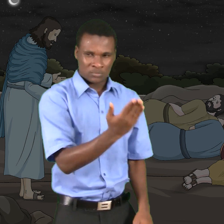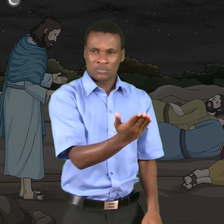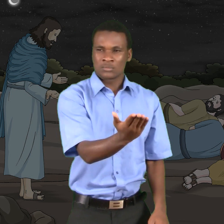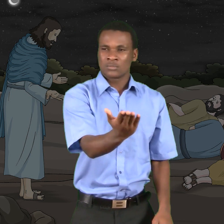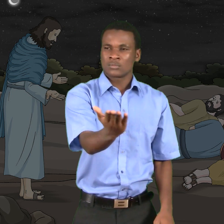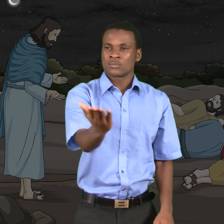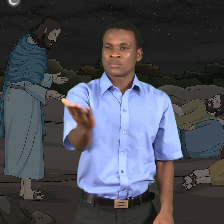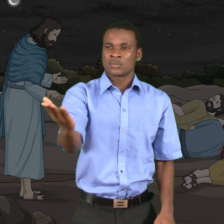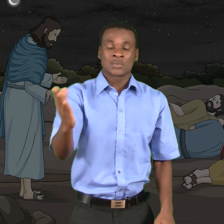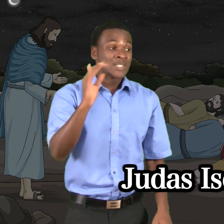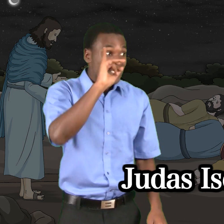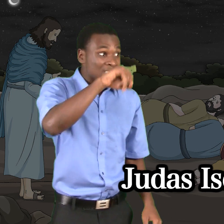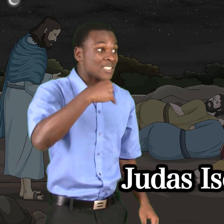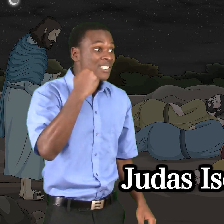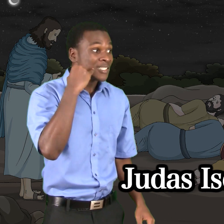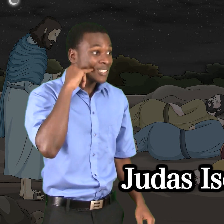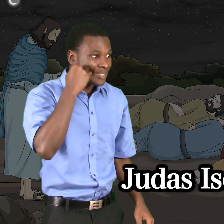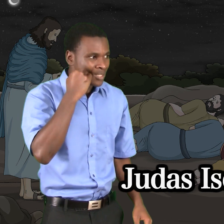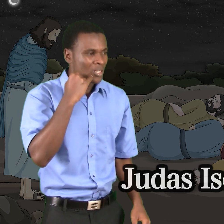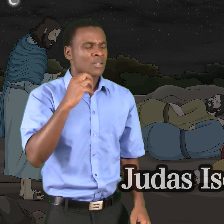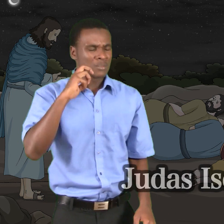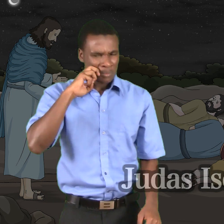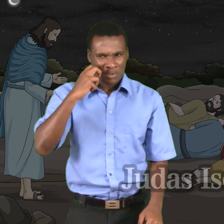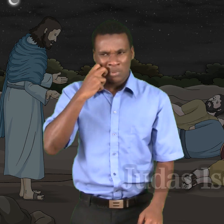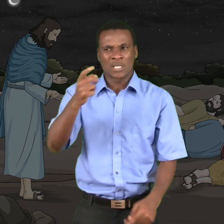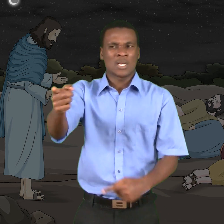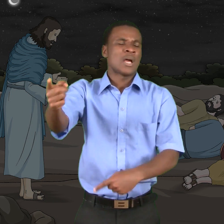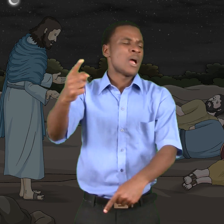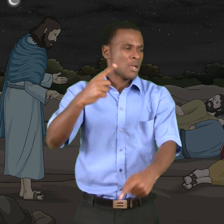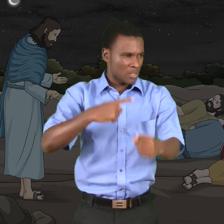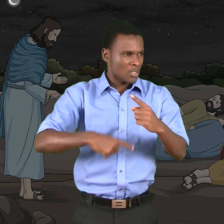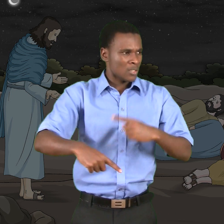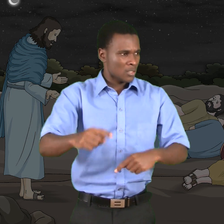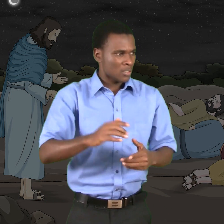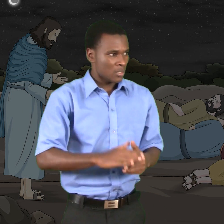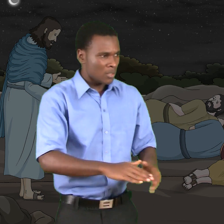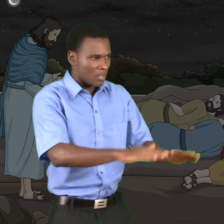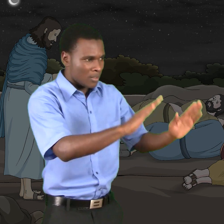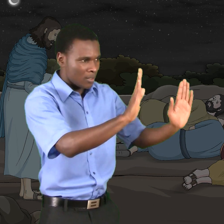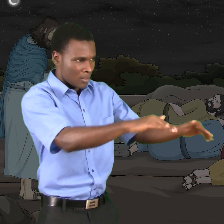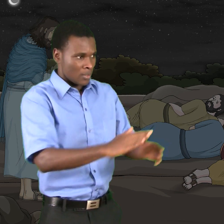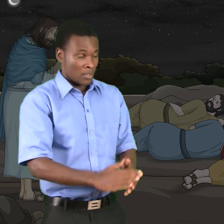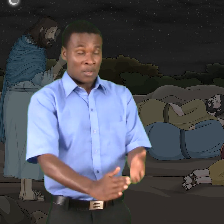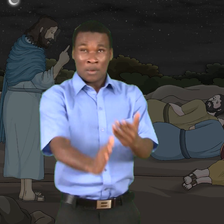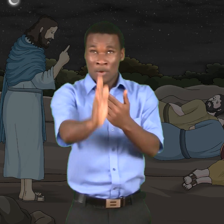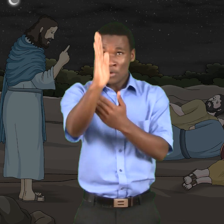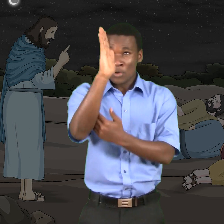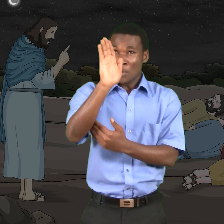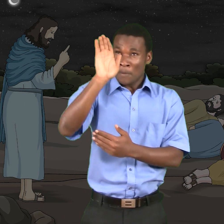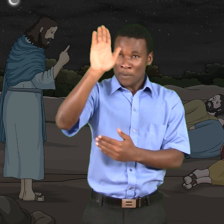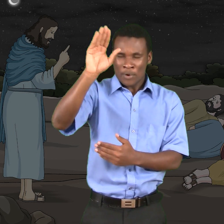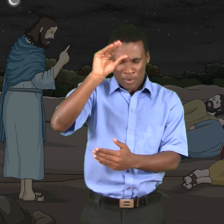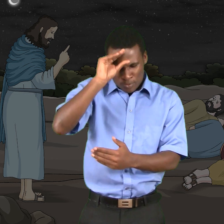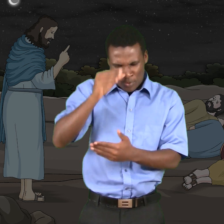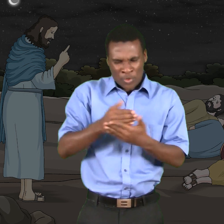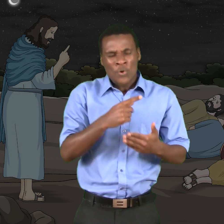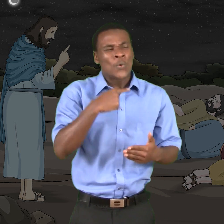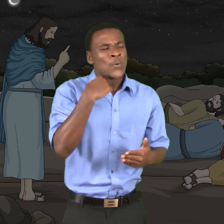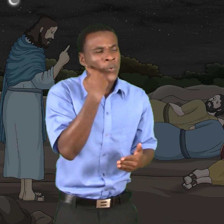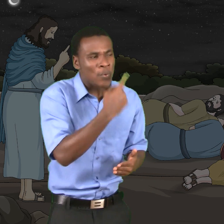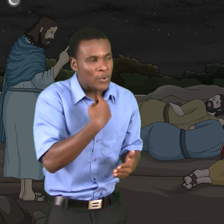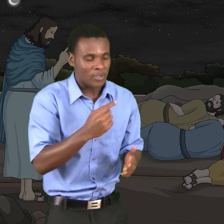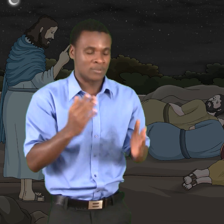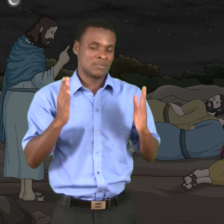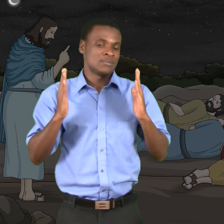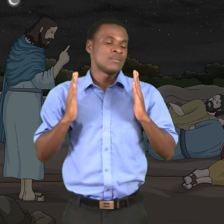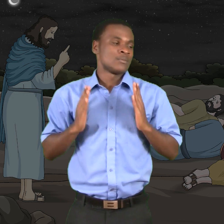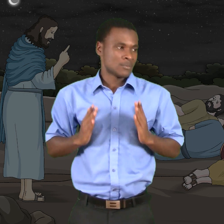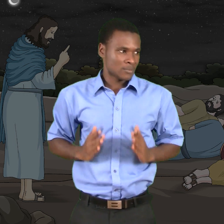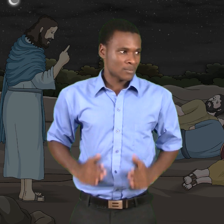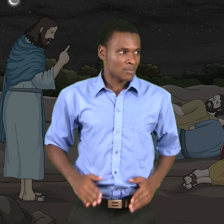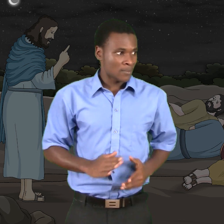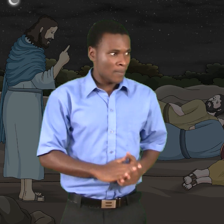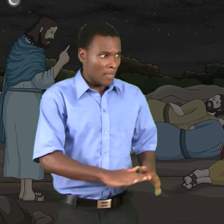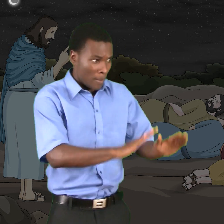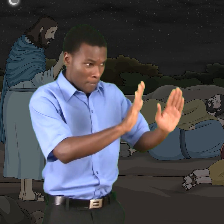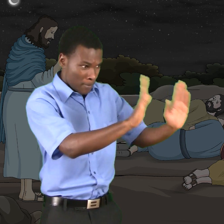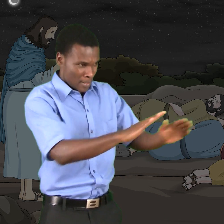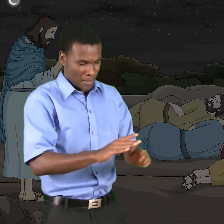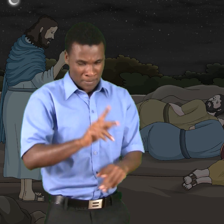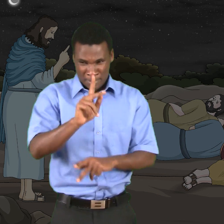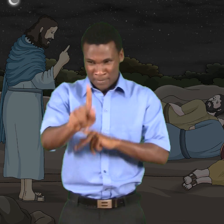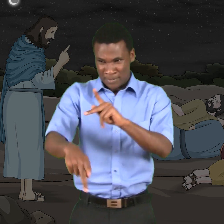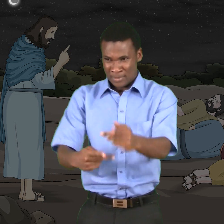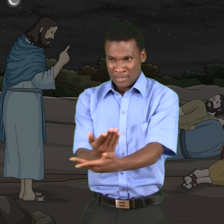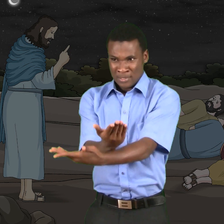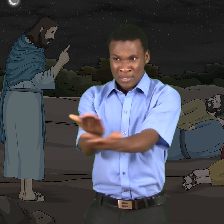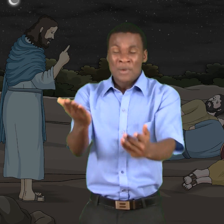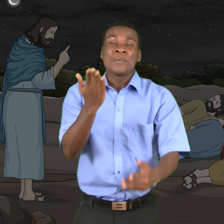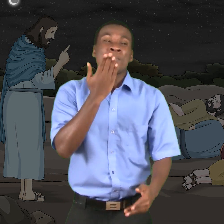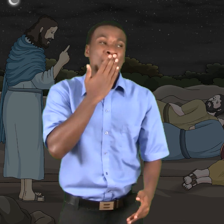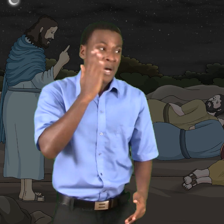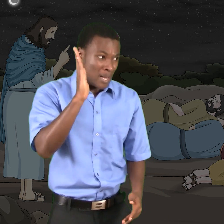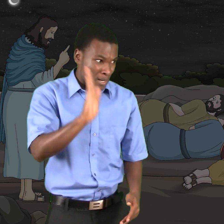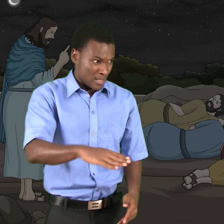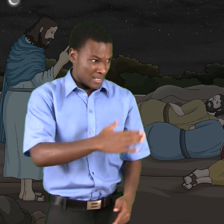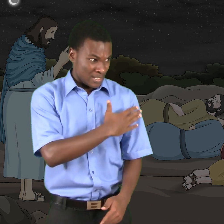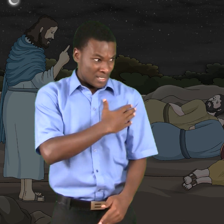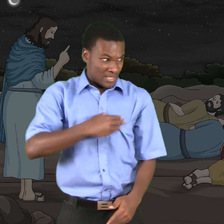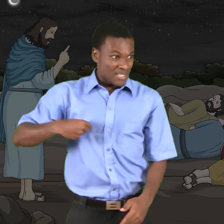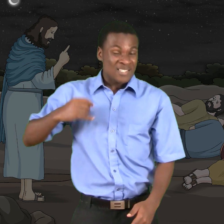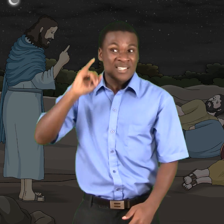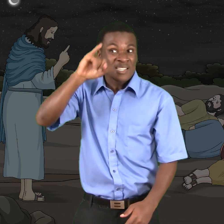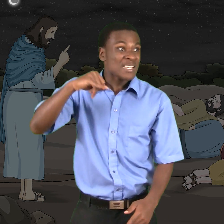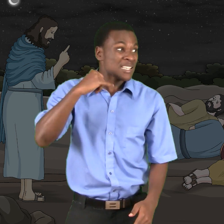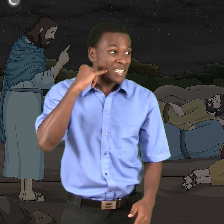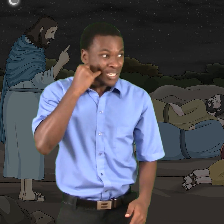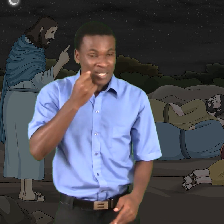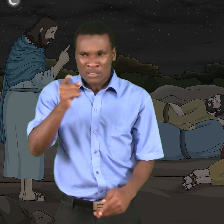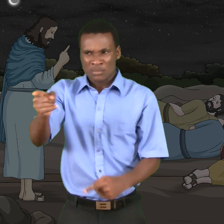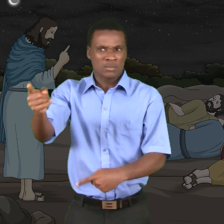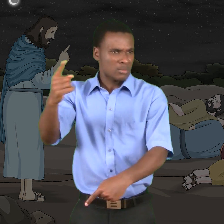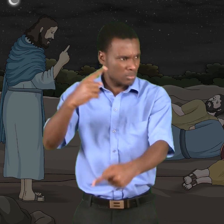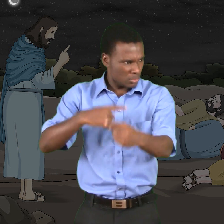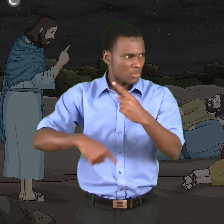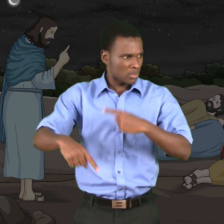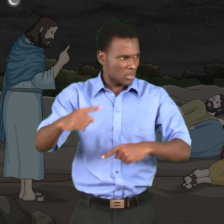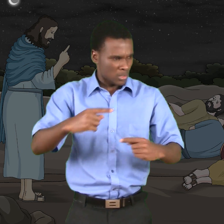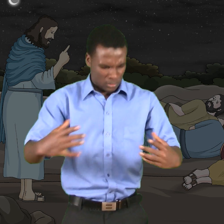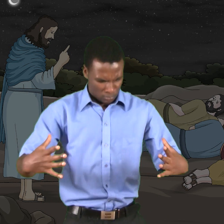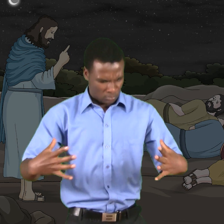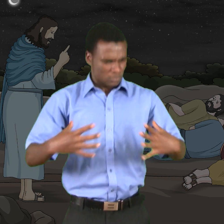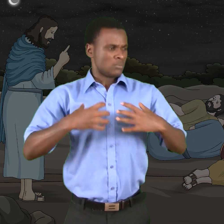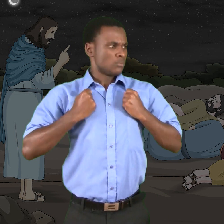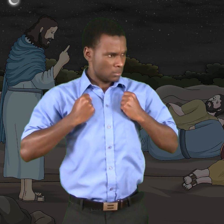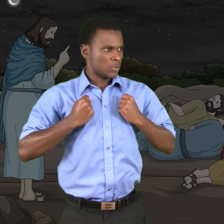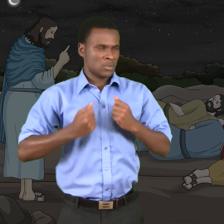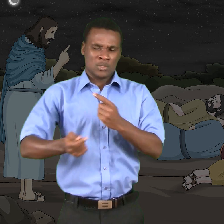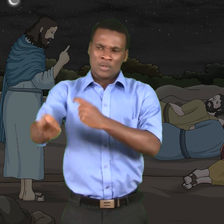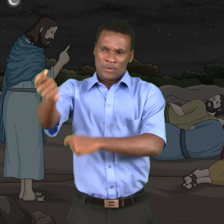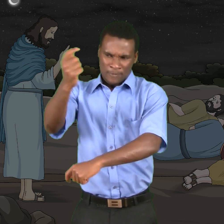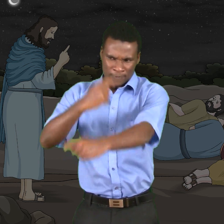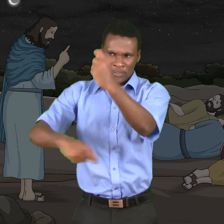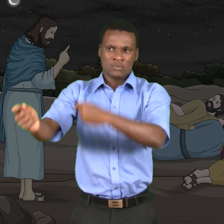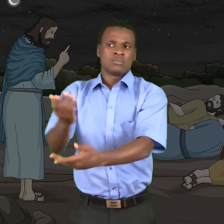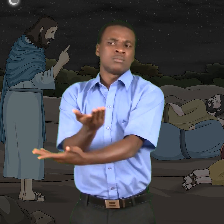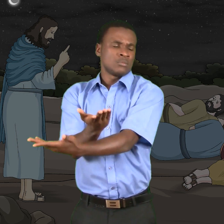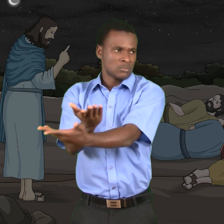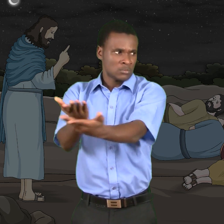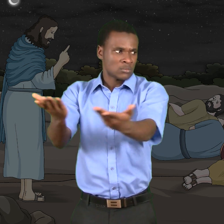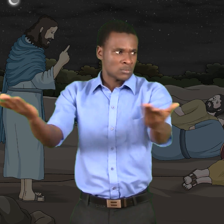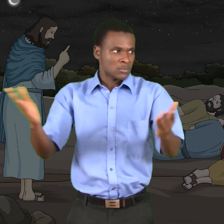See, My betrayer is approaching!” Then an angel from heaven appeared to Him and strengthened Him.